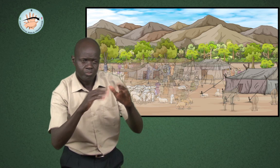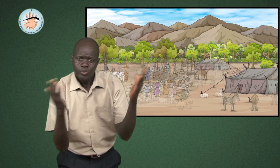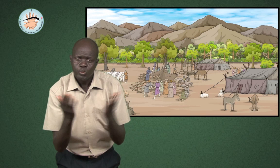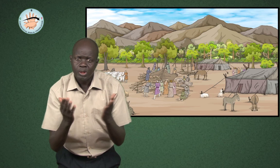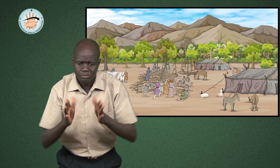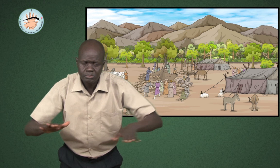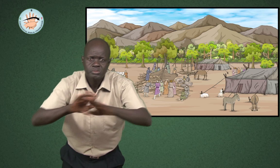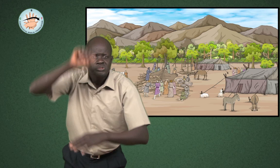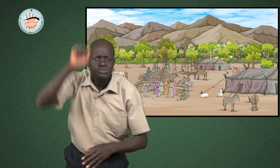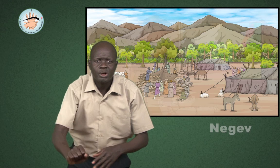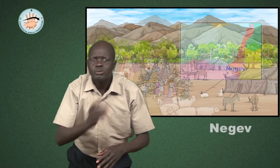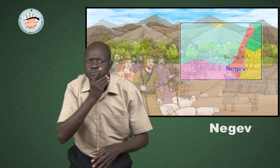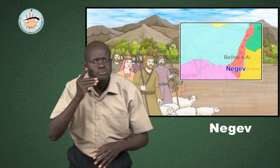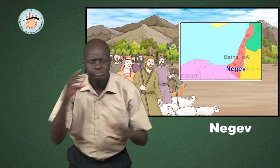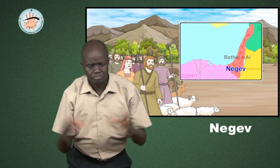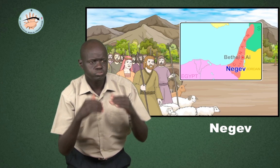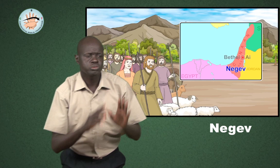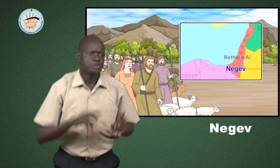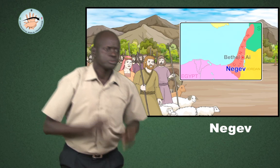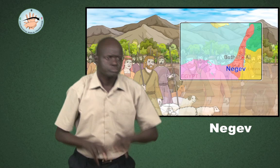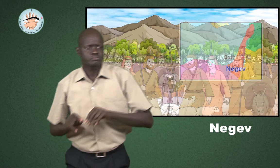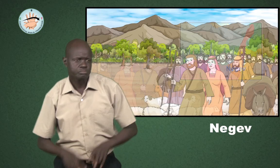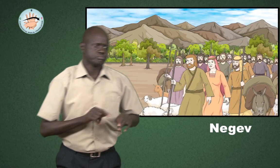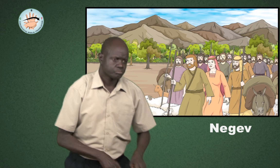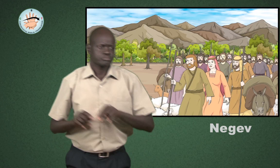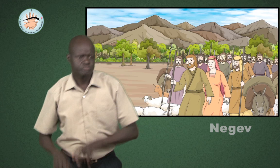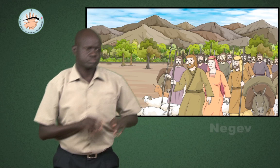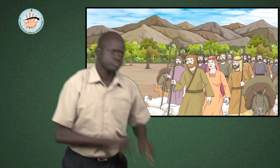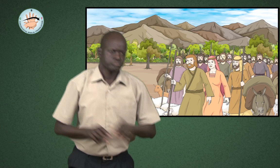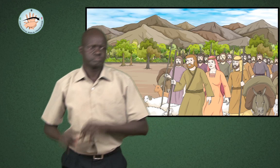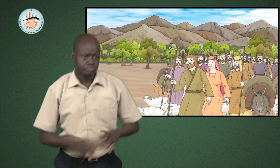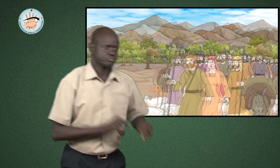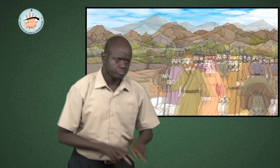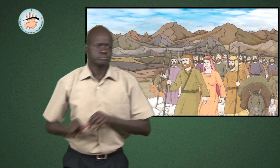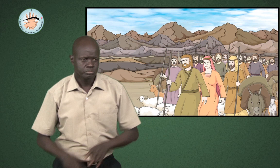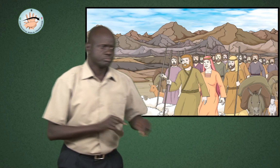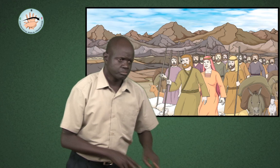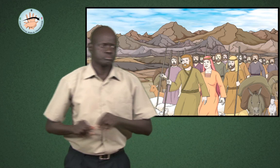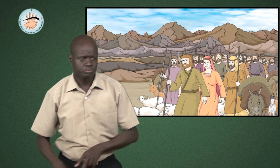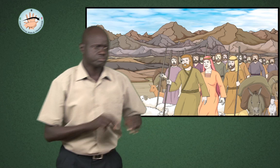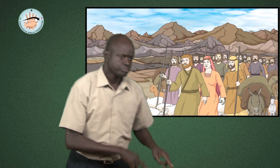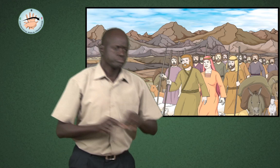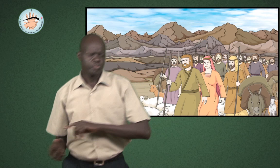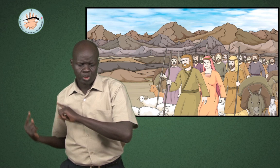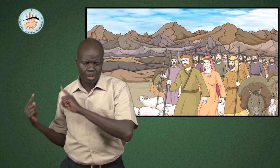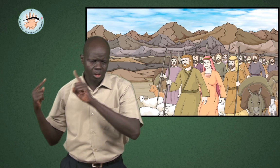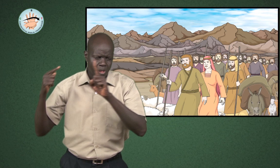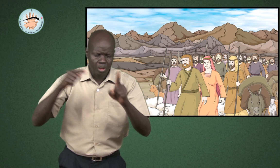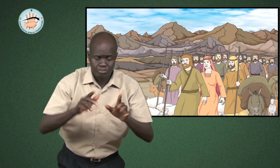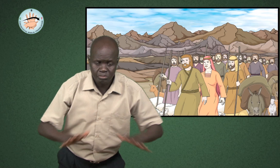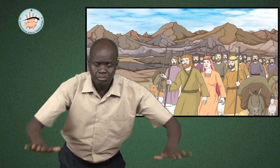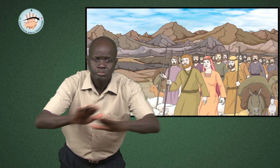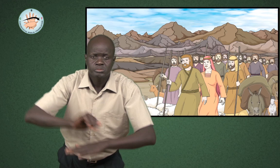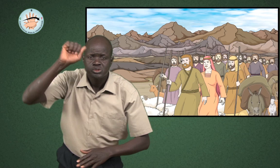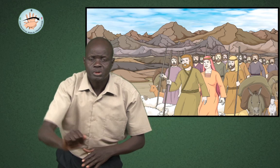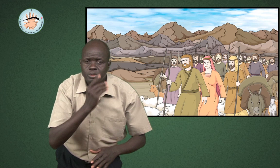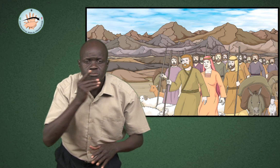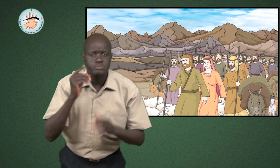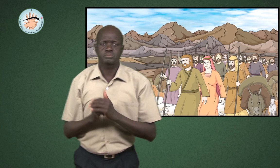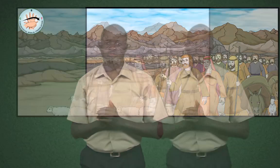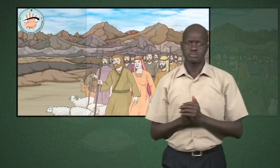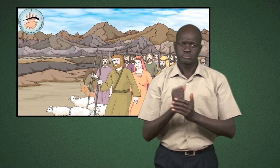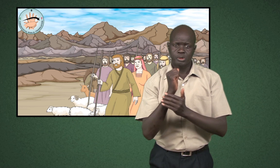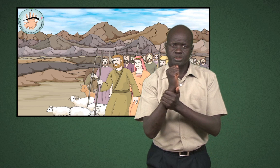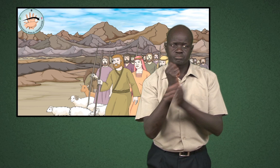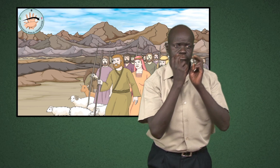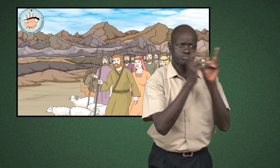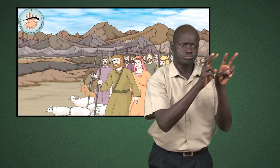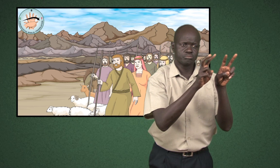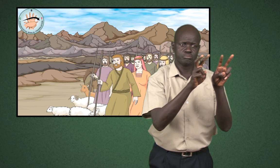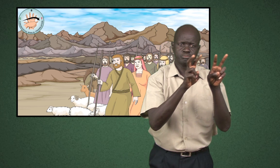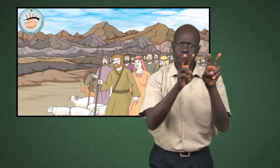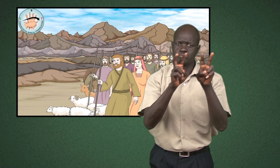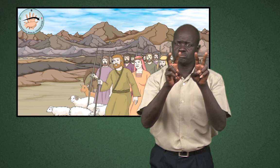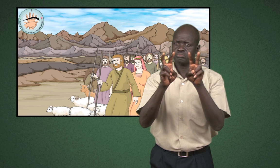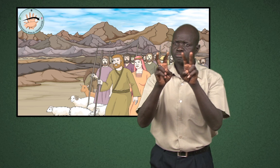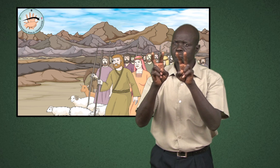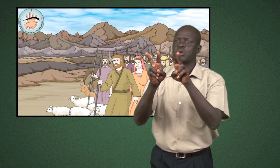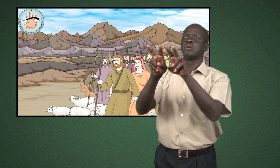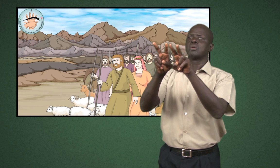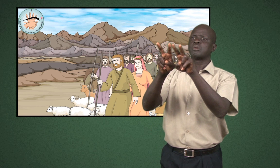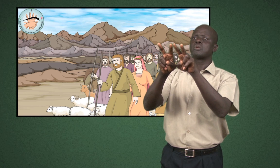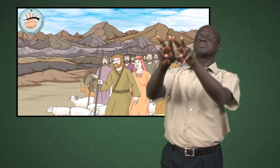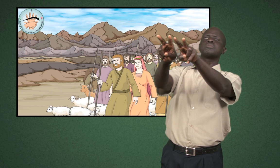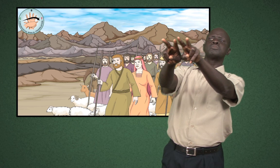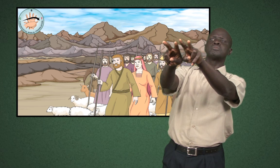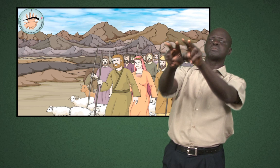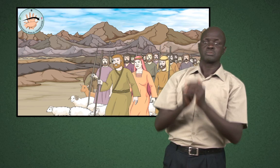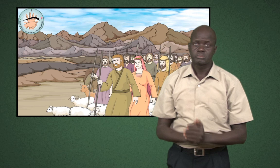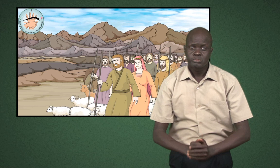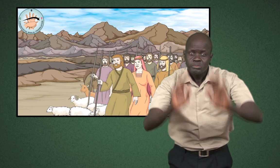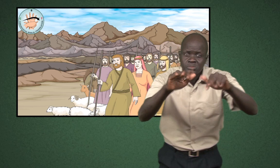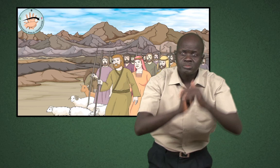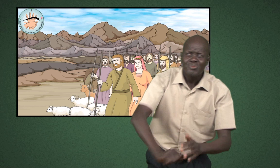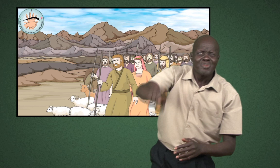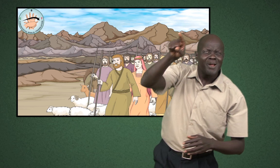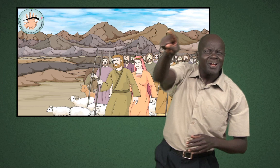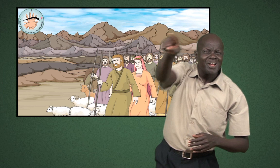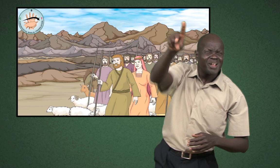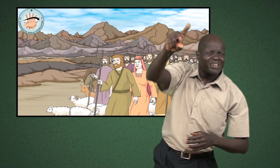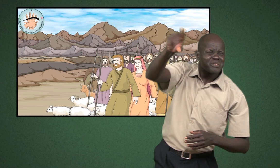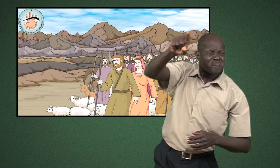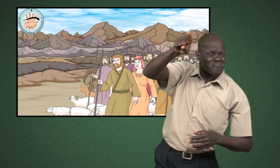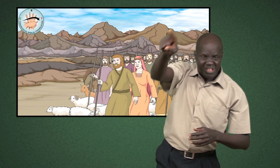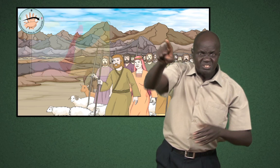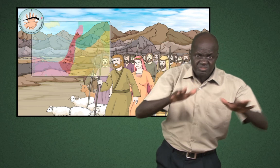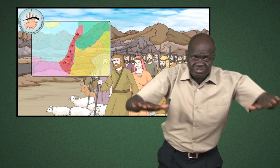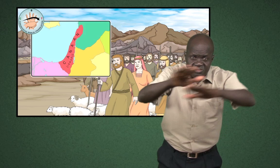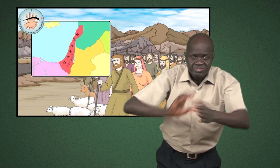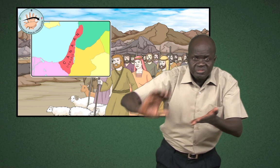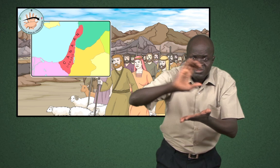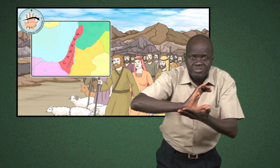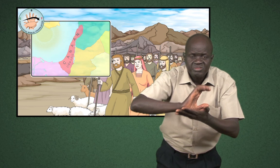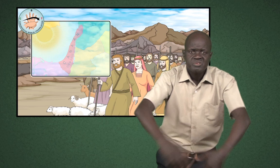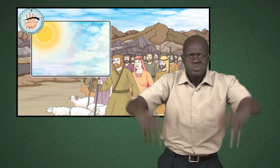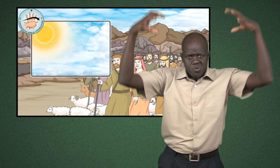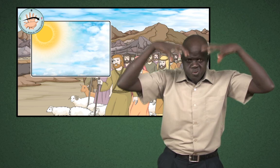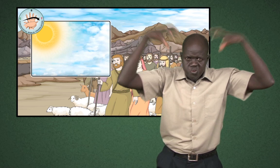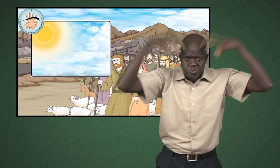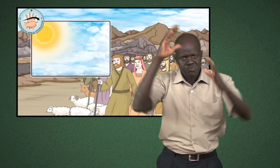And Abram journeyed on toward the Negev.